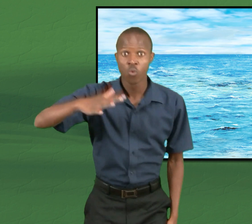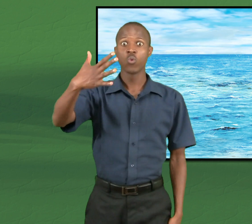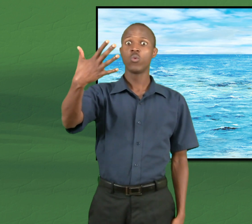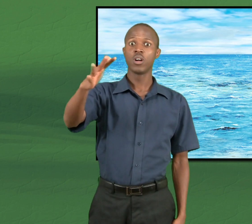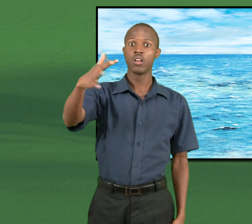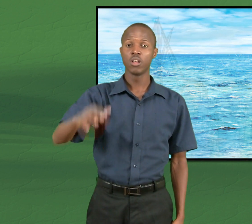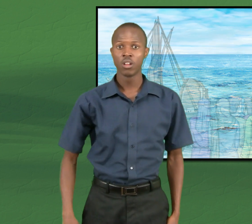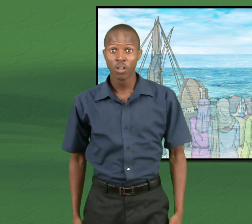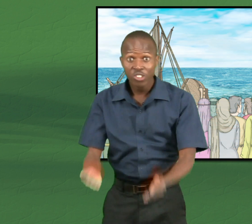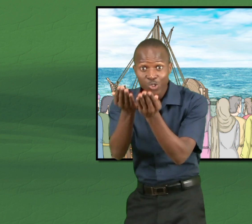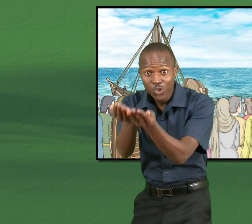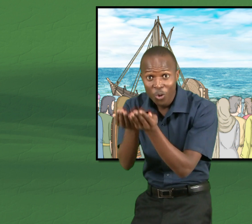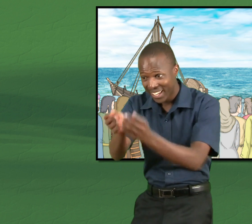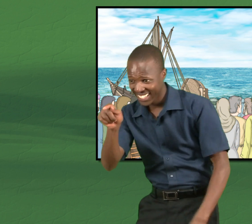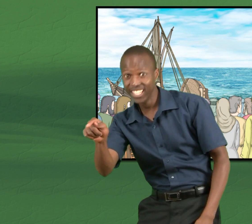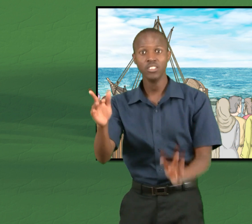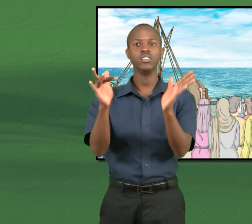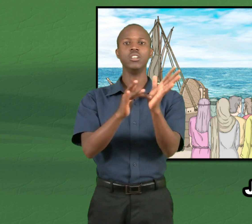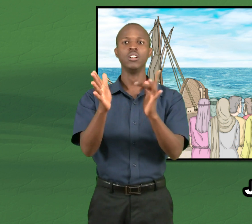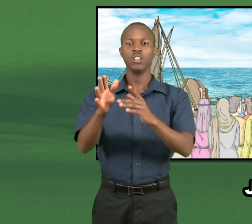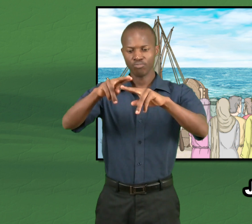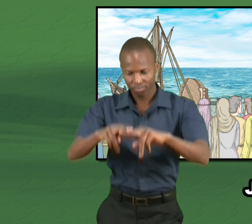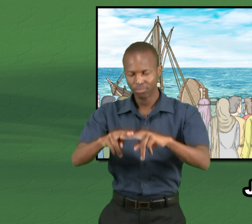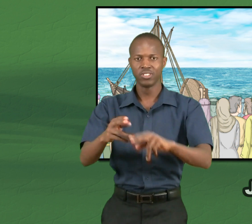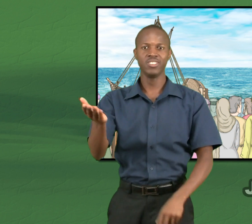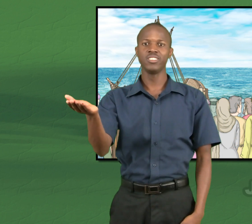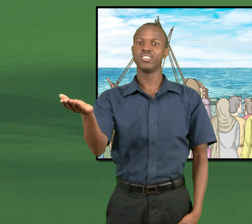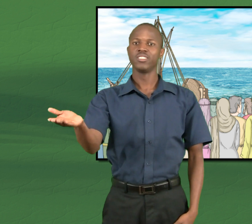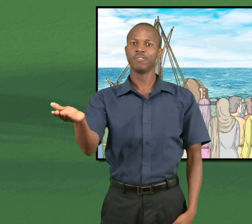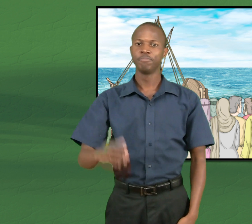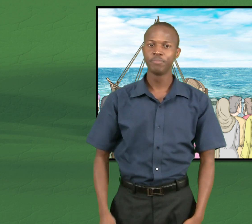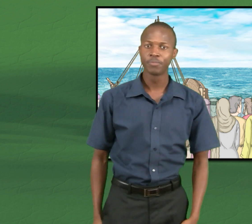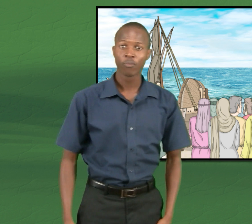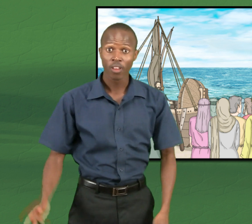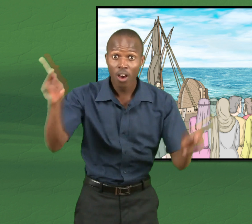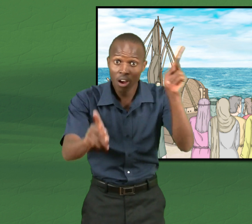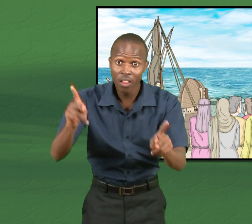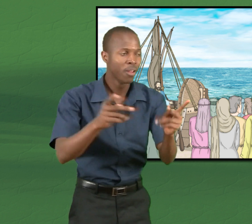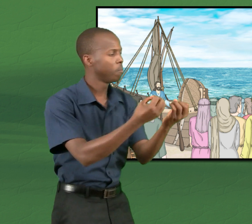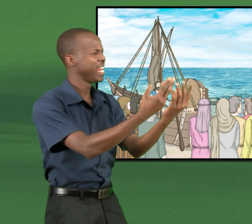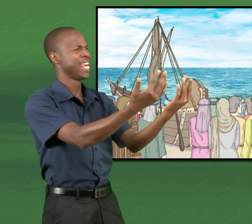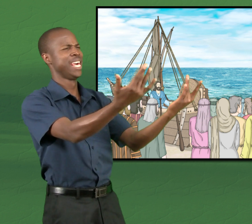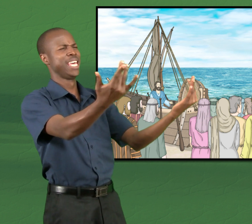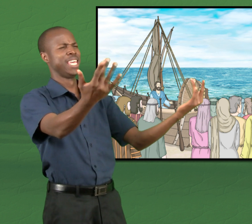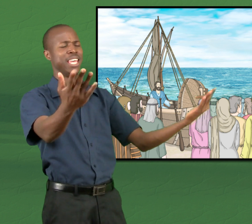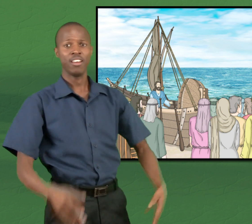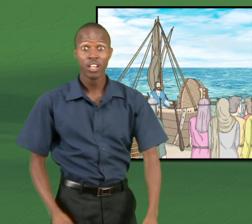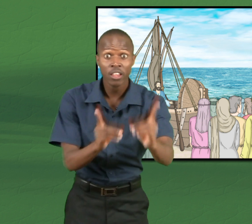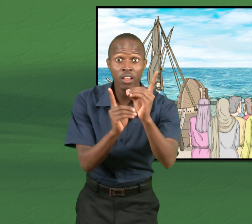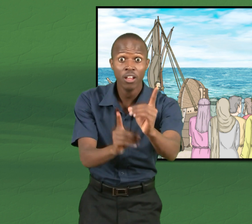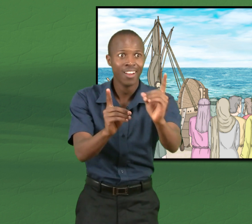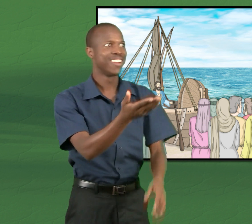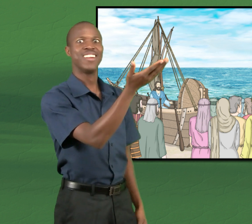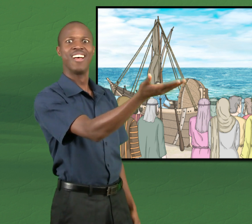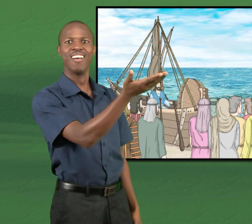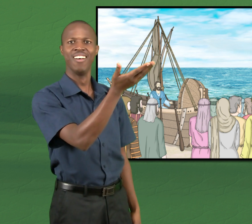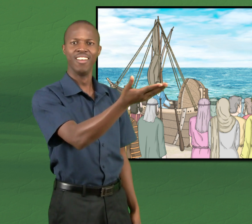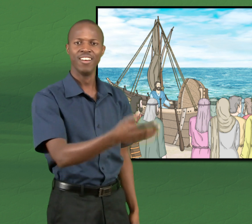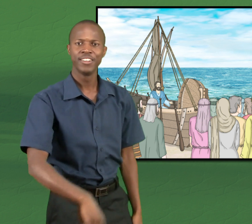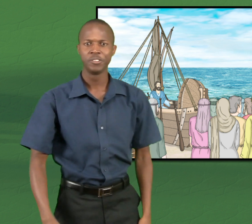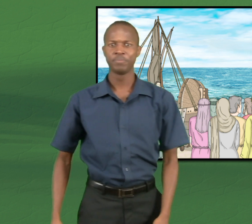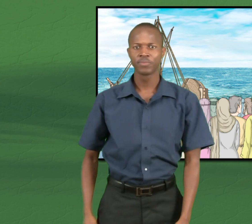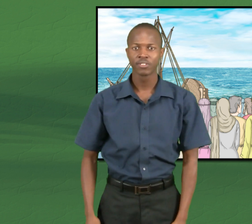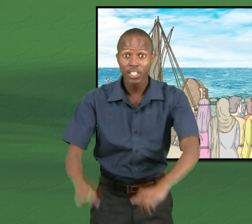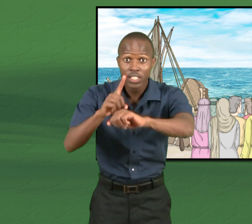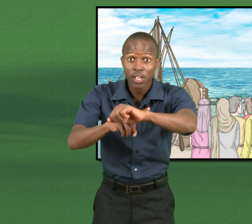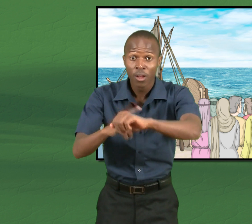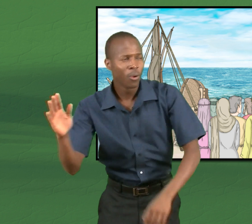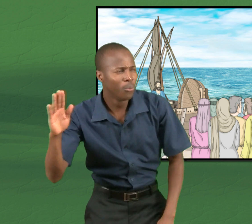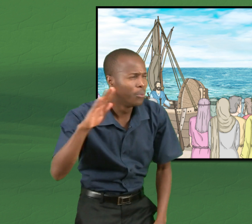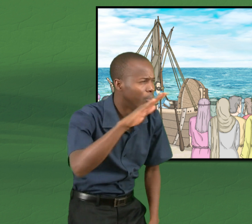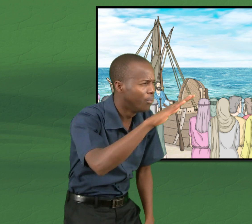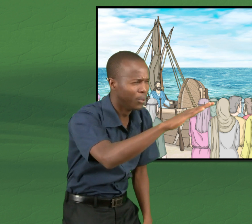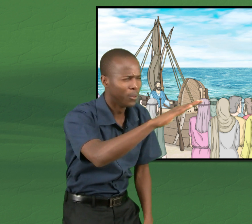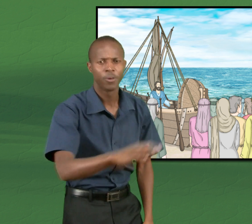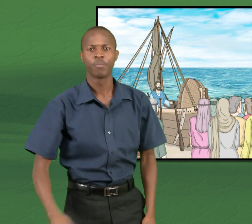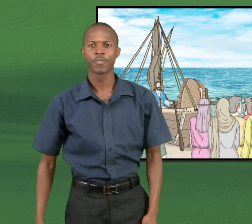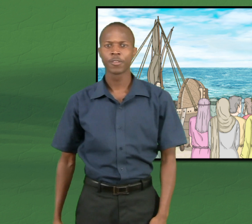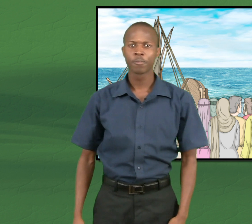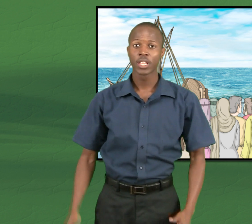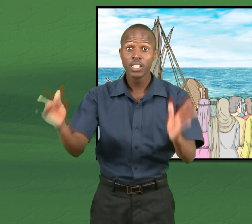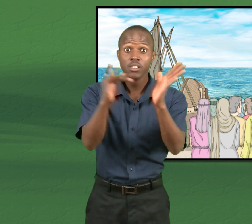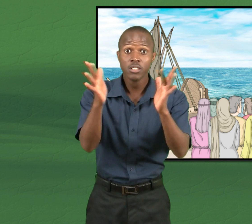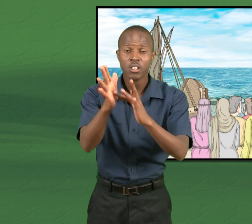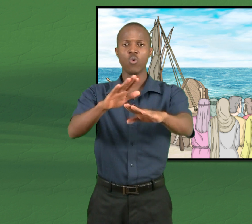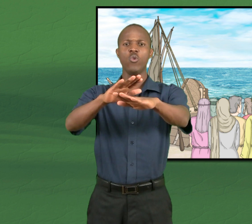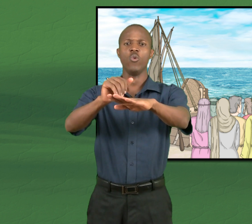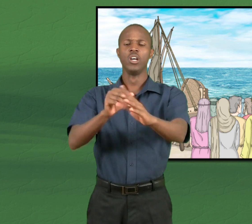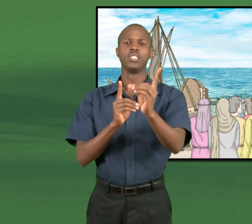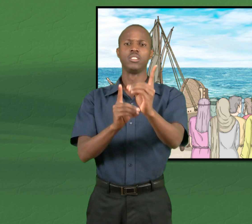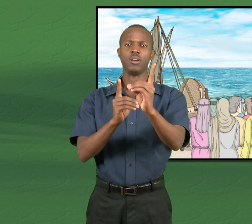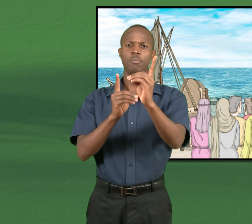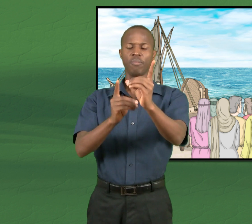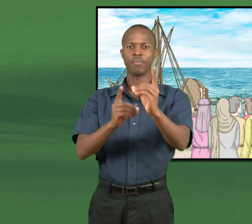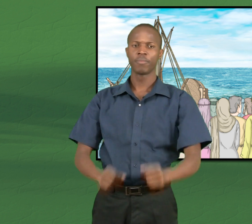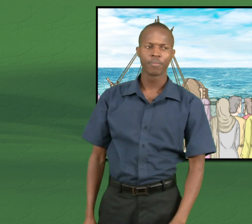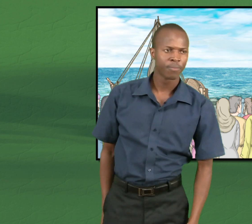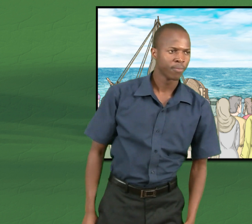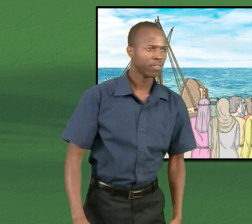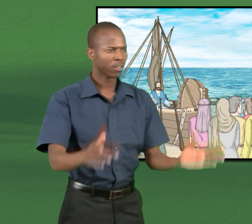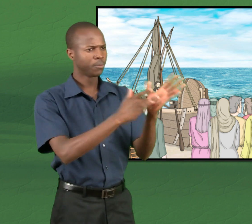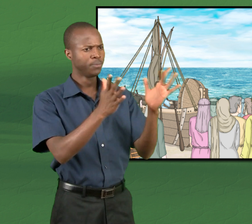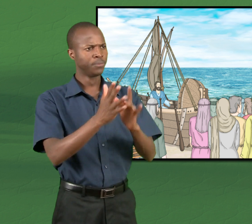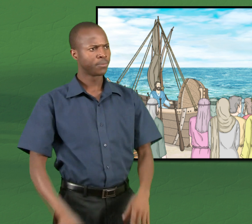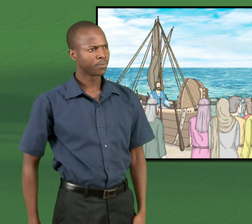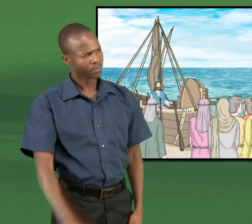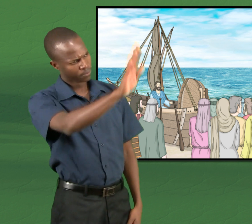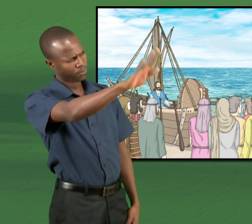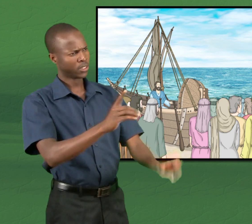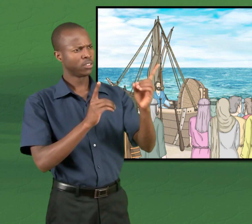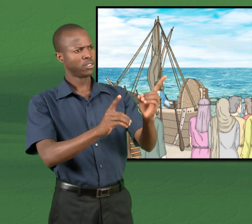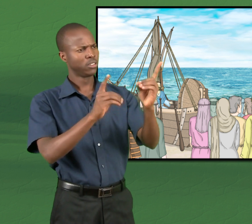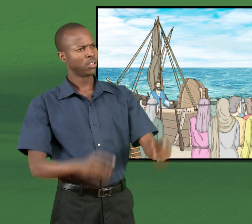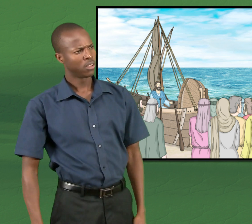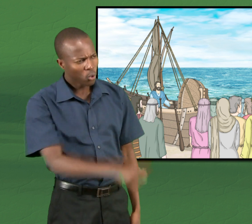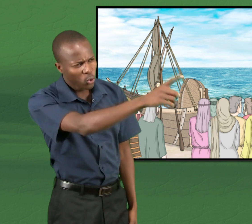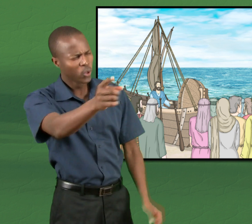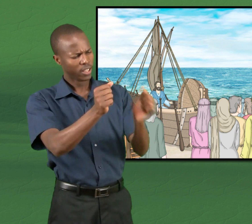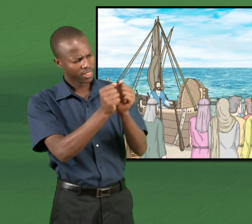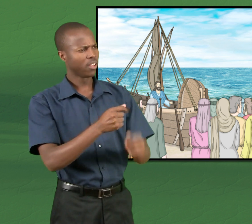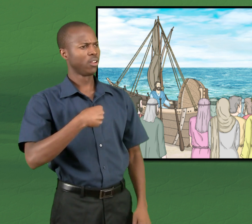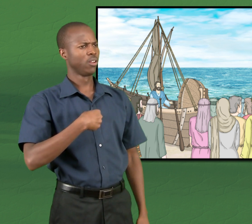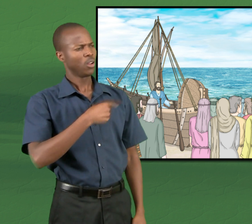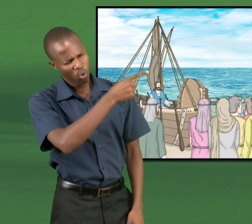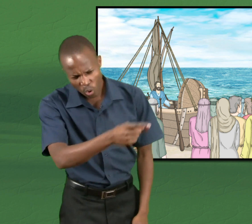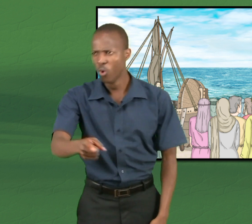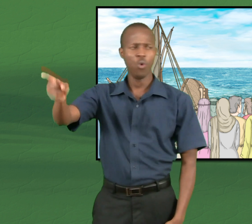When that evening came, He said to His disciples, “Let us cross to the other side.”